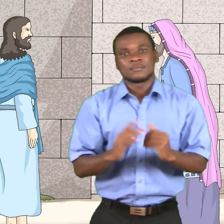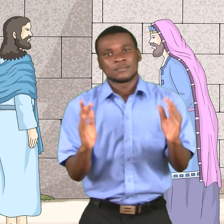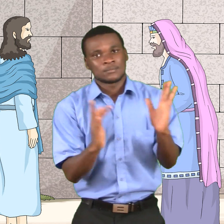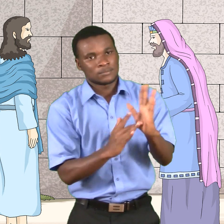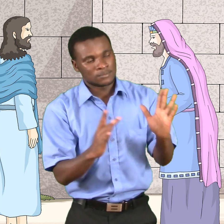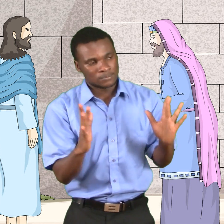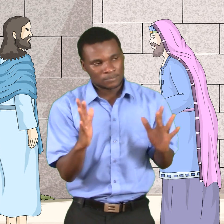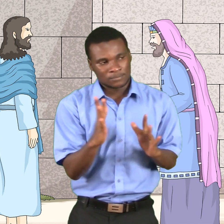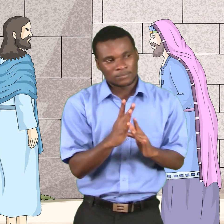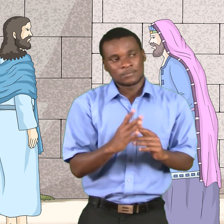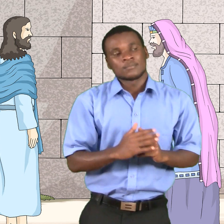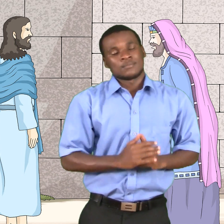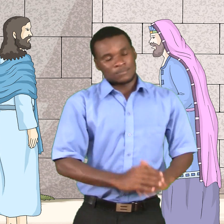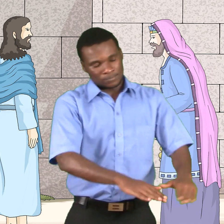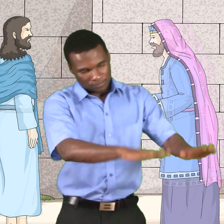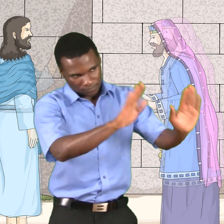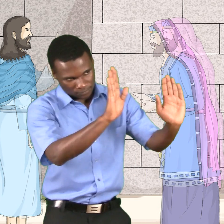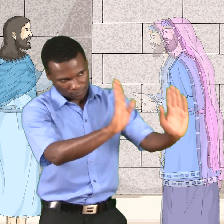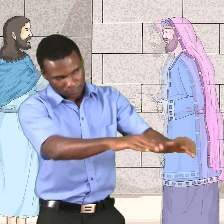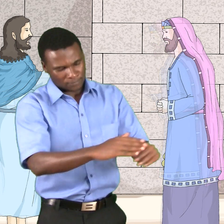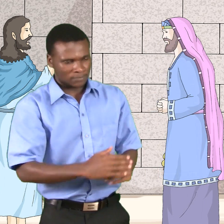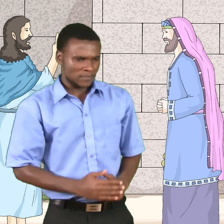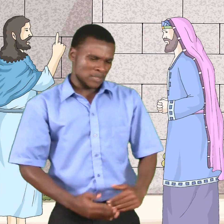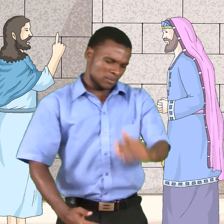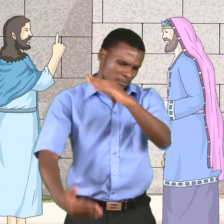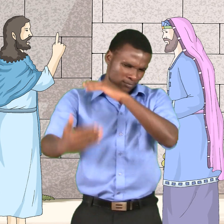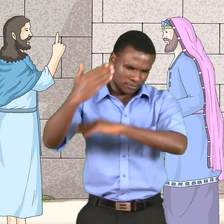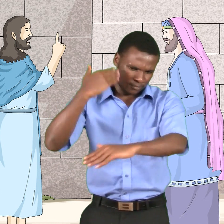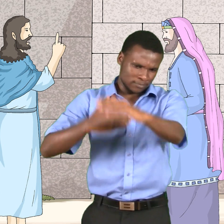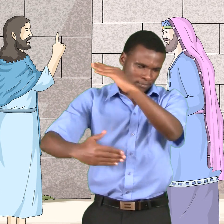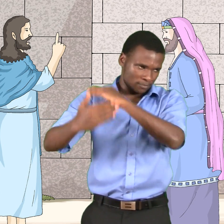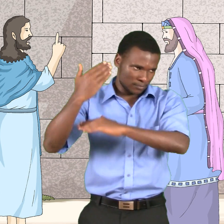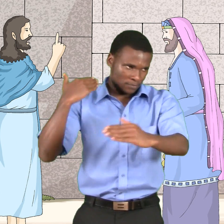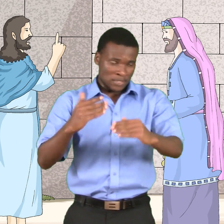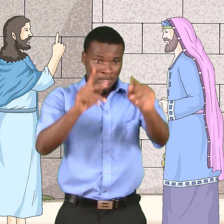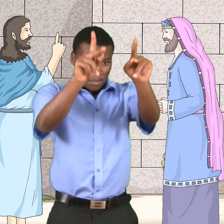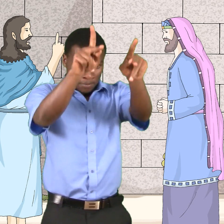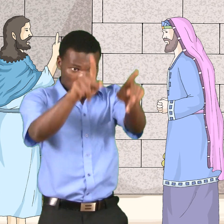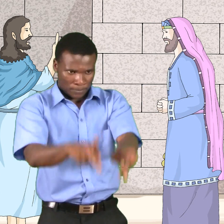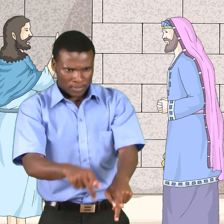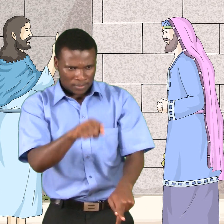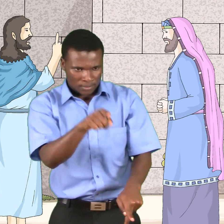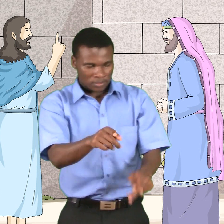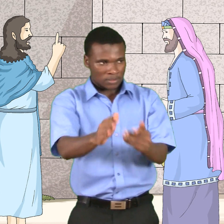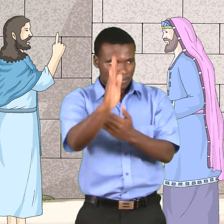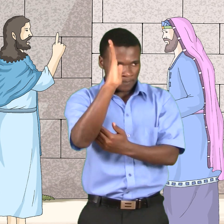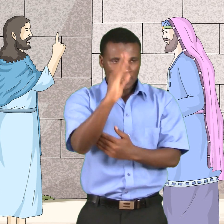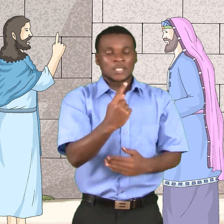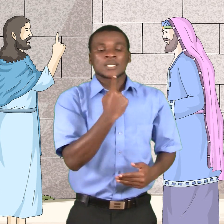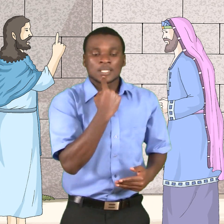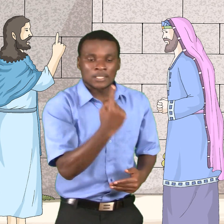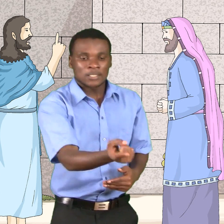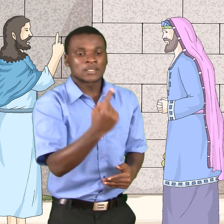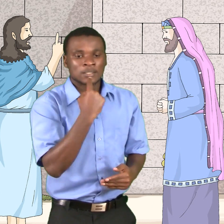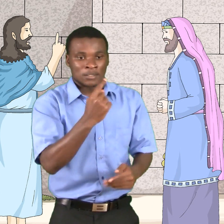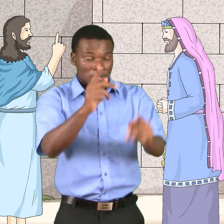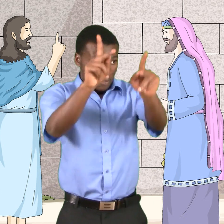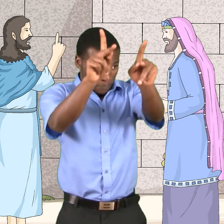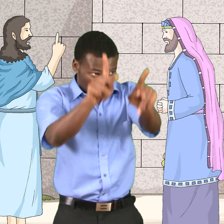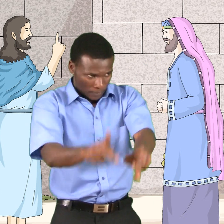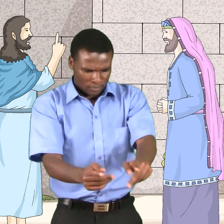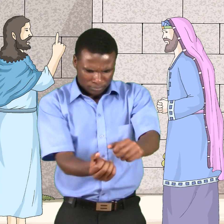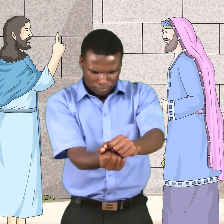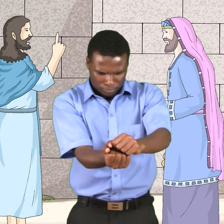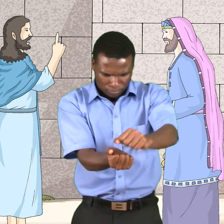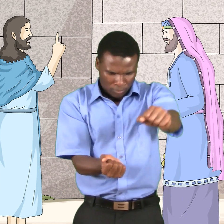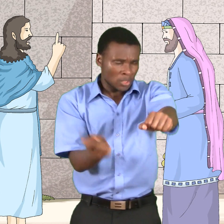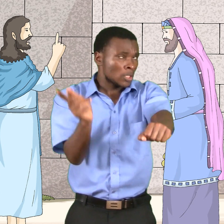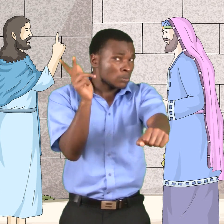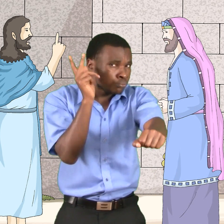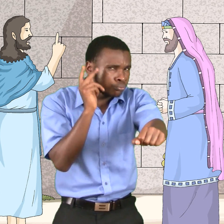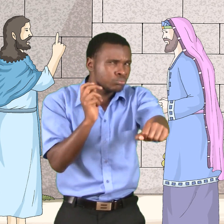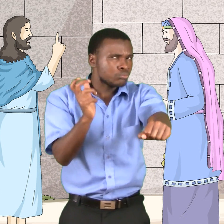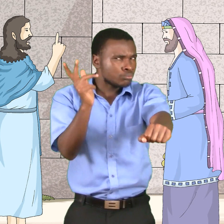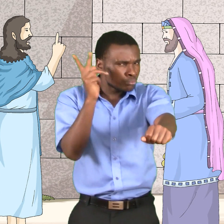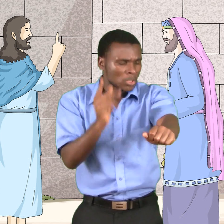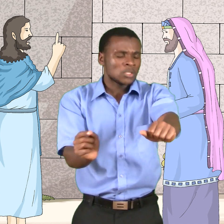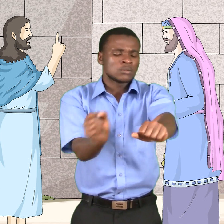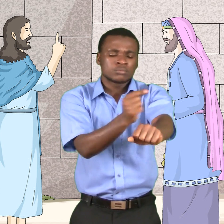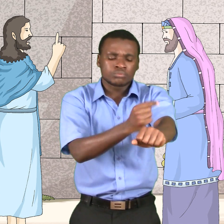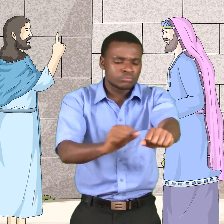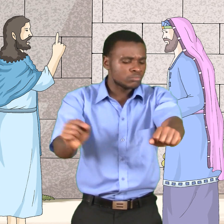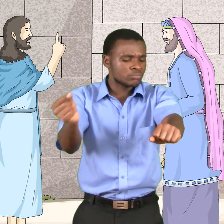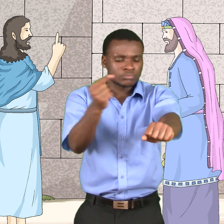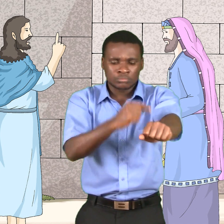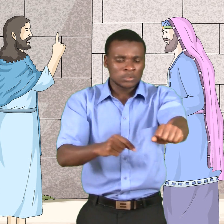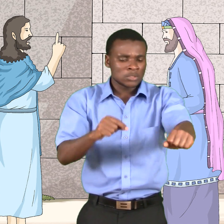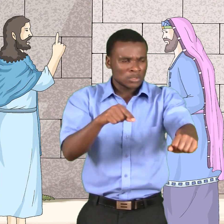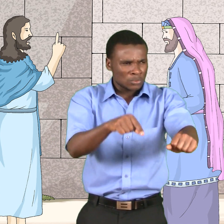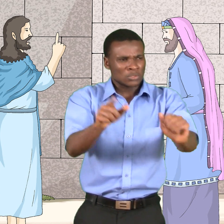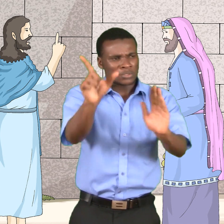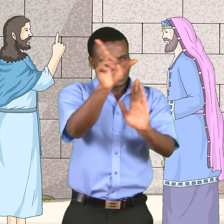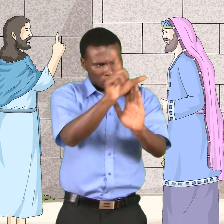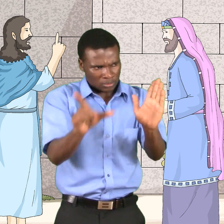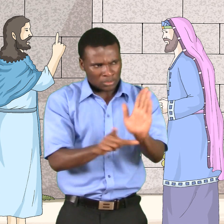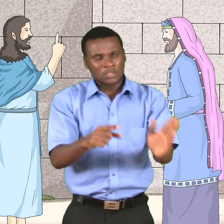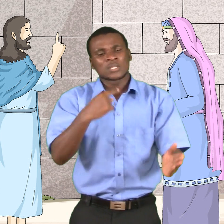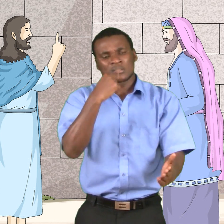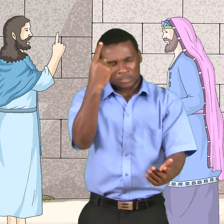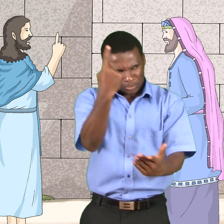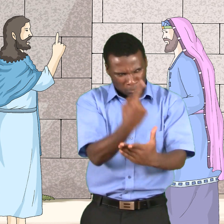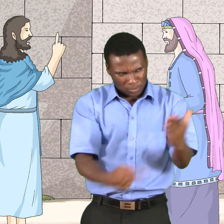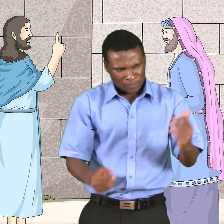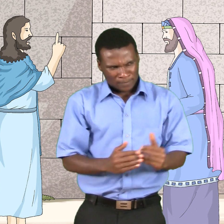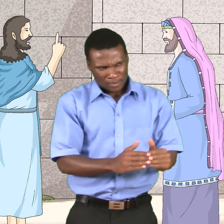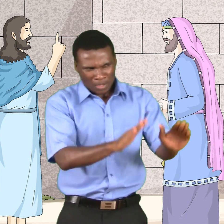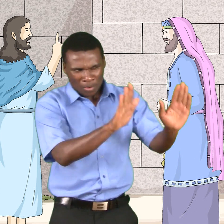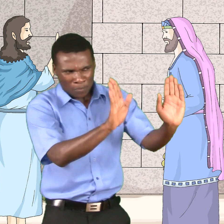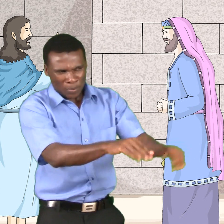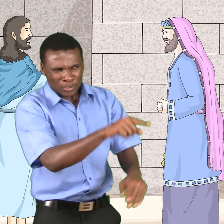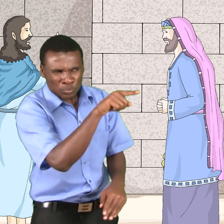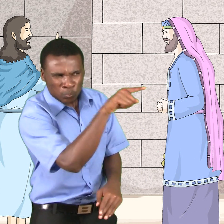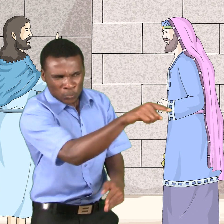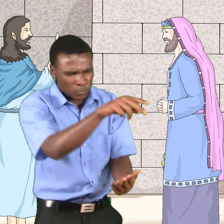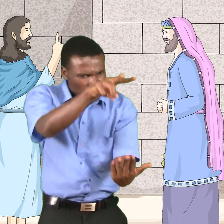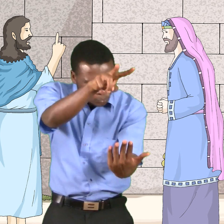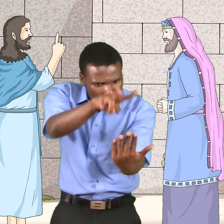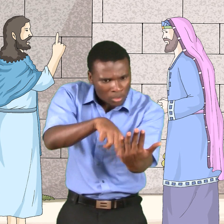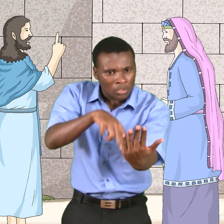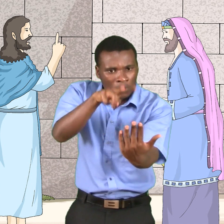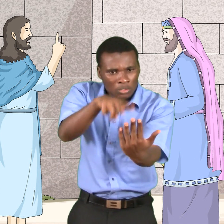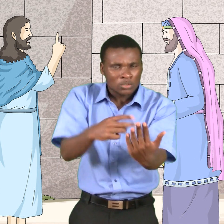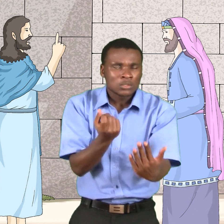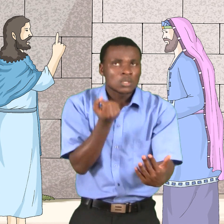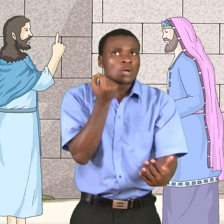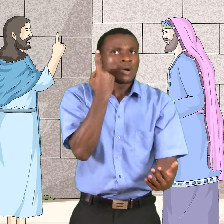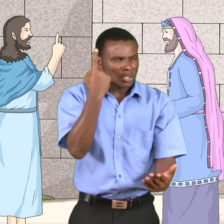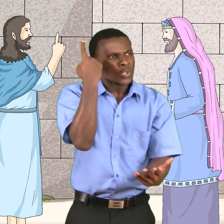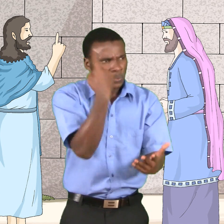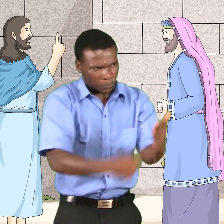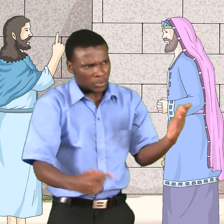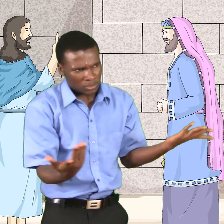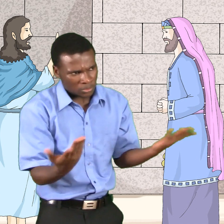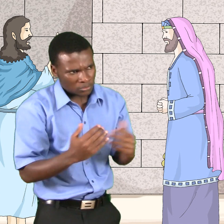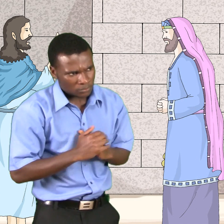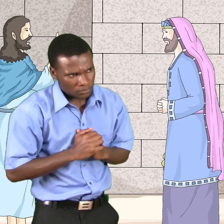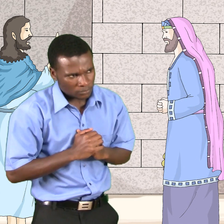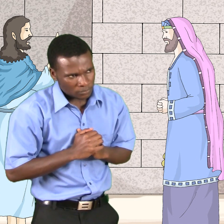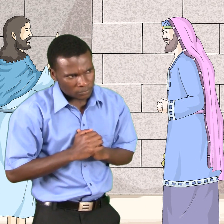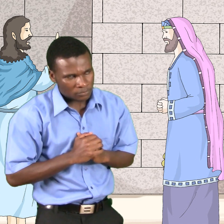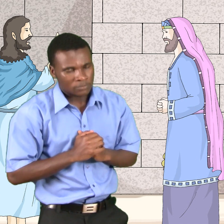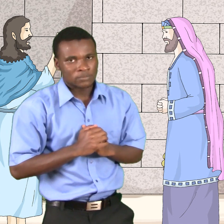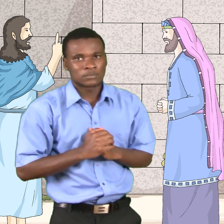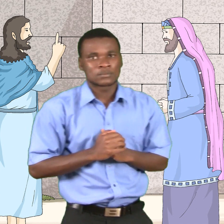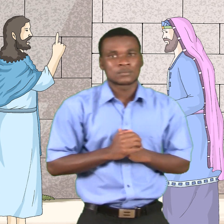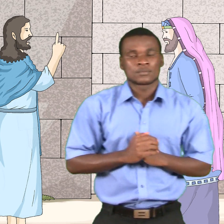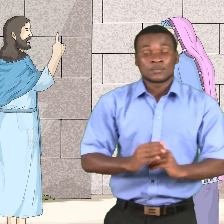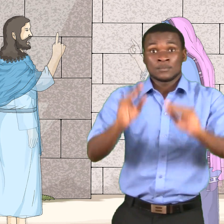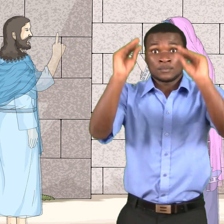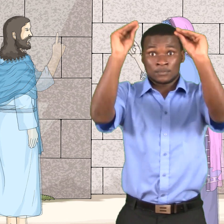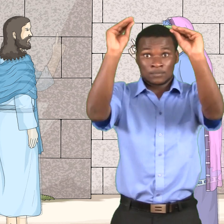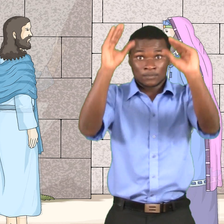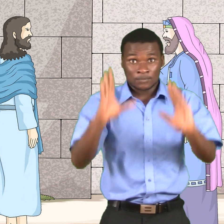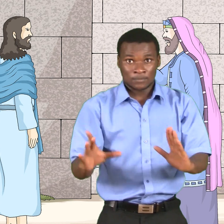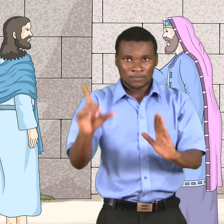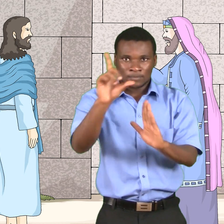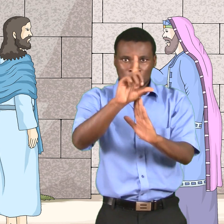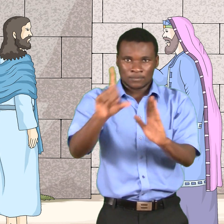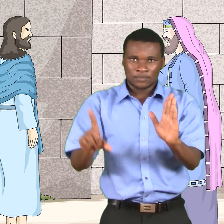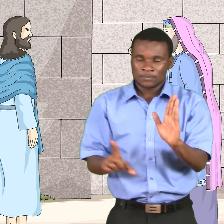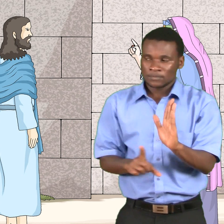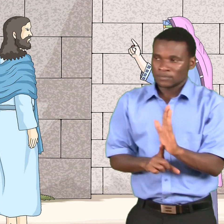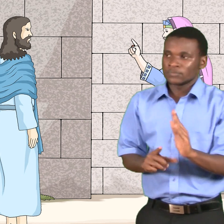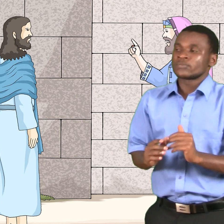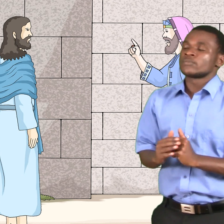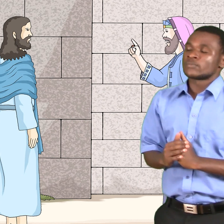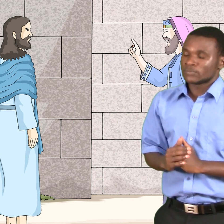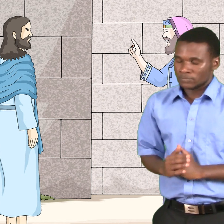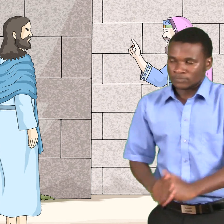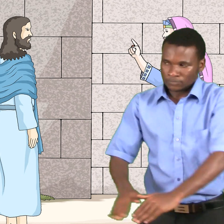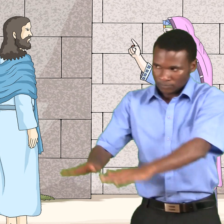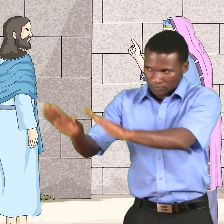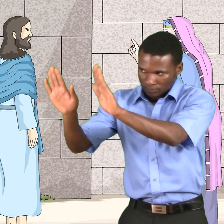“What is written in the Law?” Jesus replied. “How do you read it?”